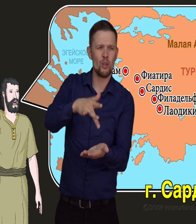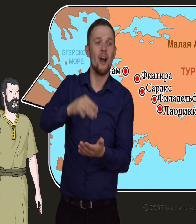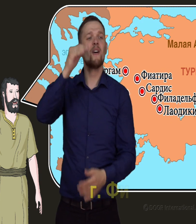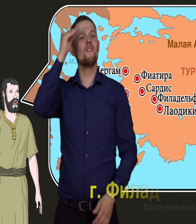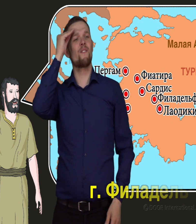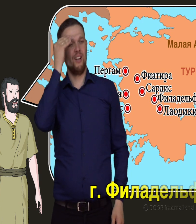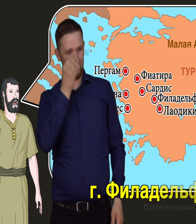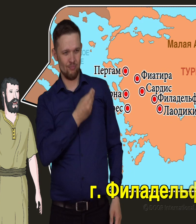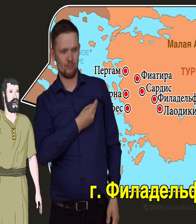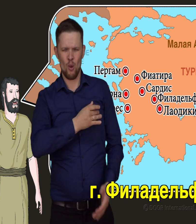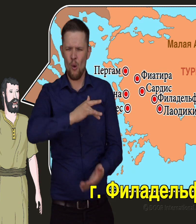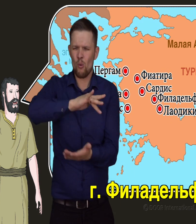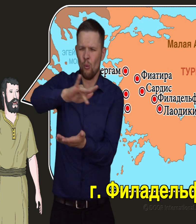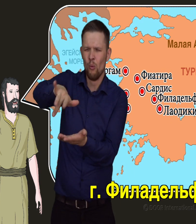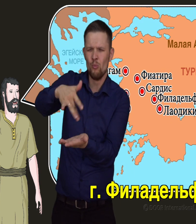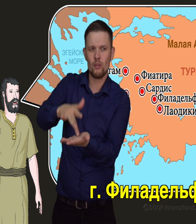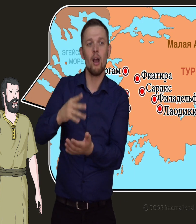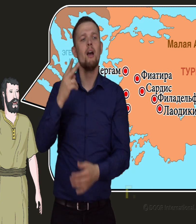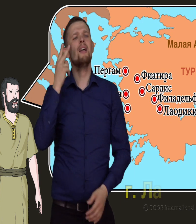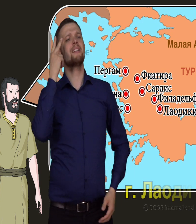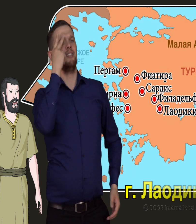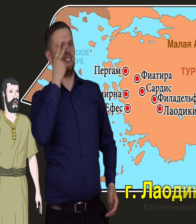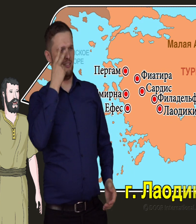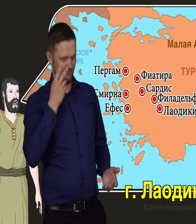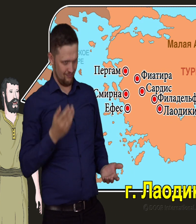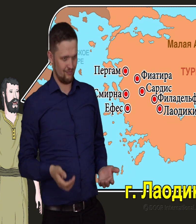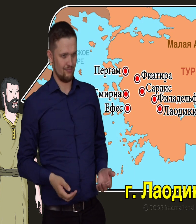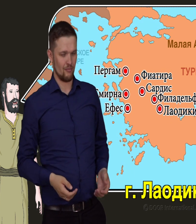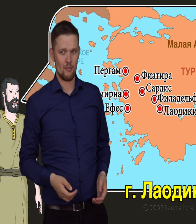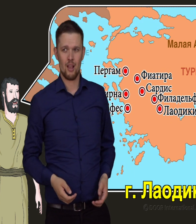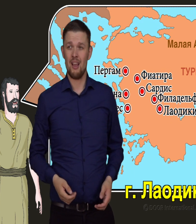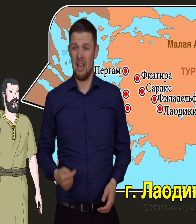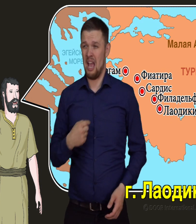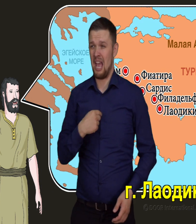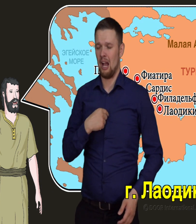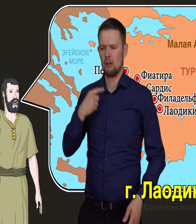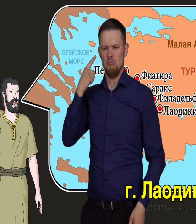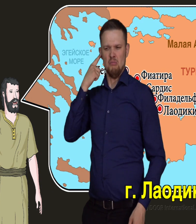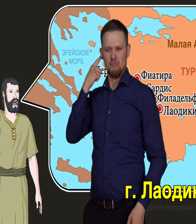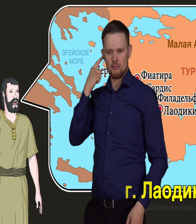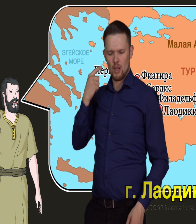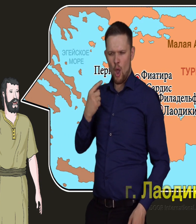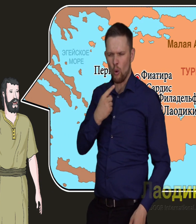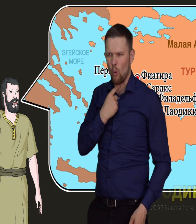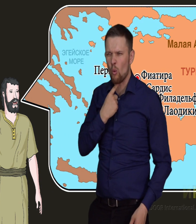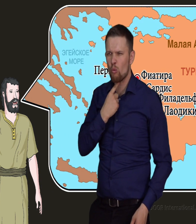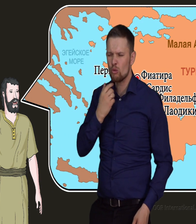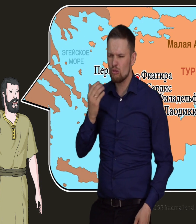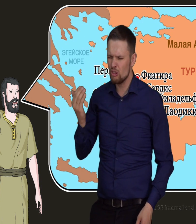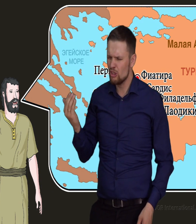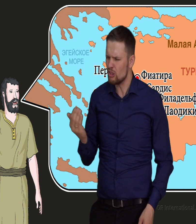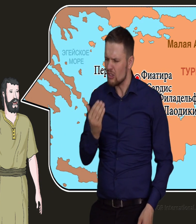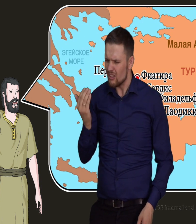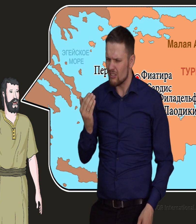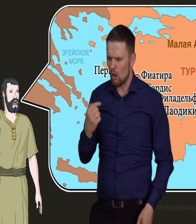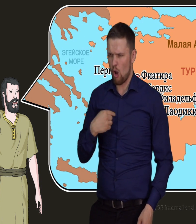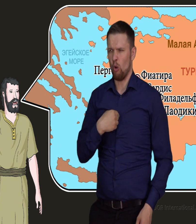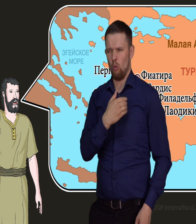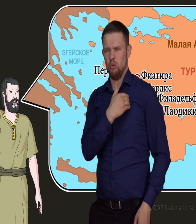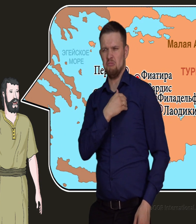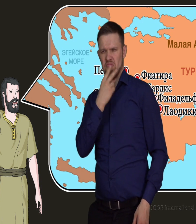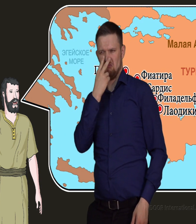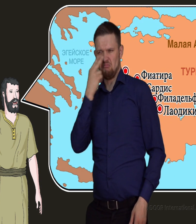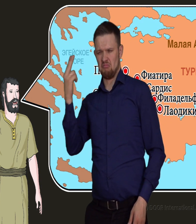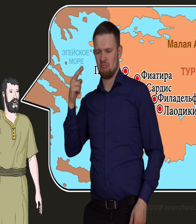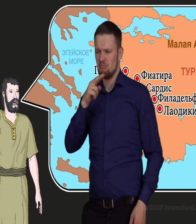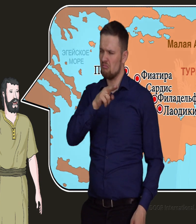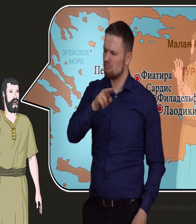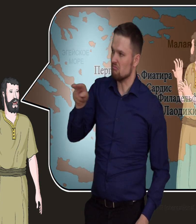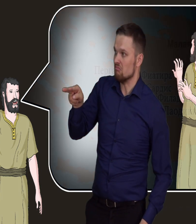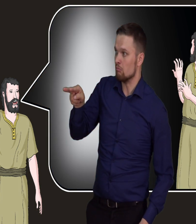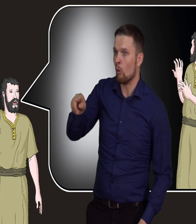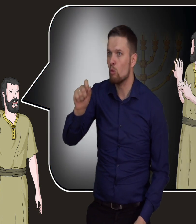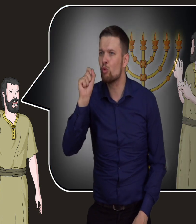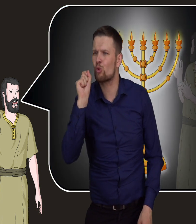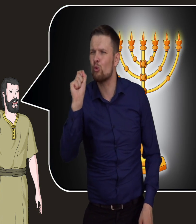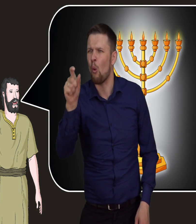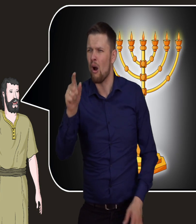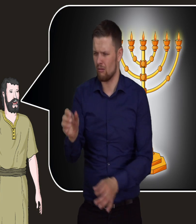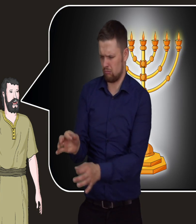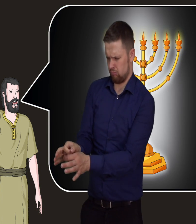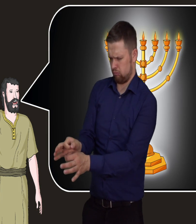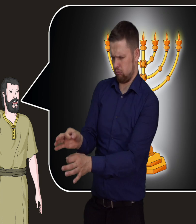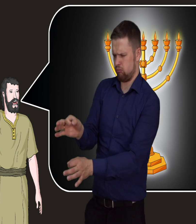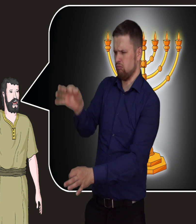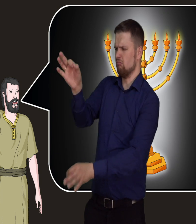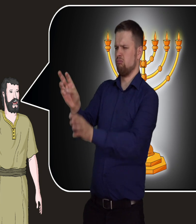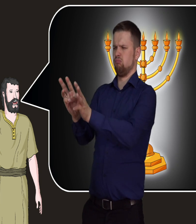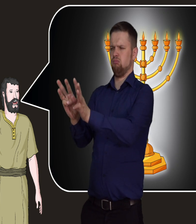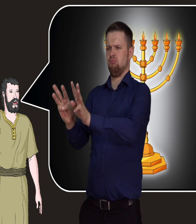Then I turned to see the voice that was speaking with me.